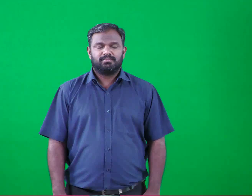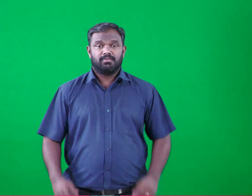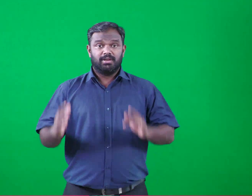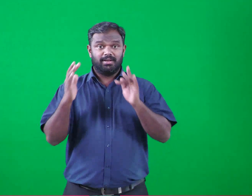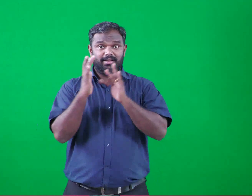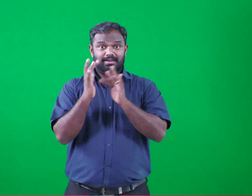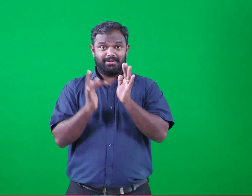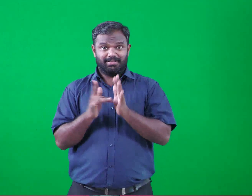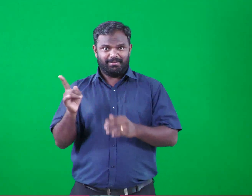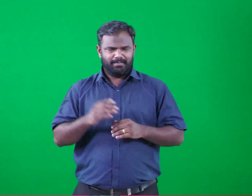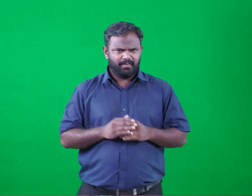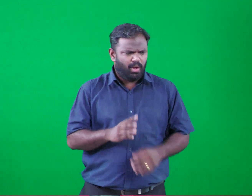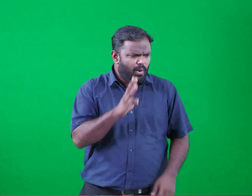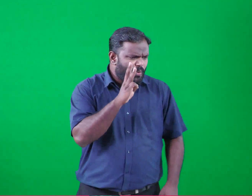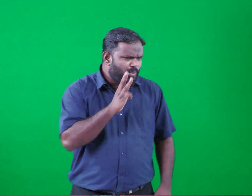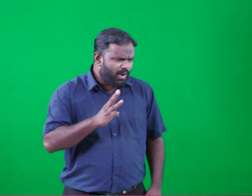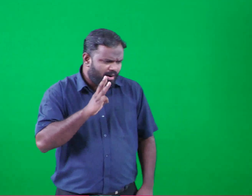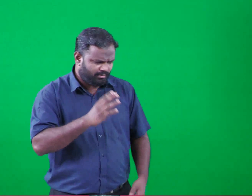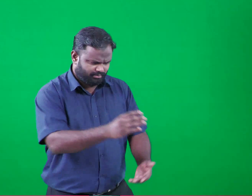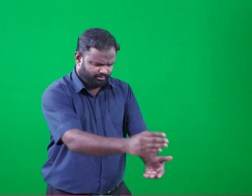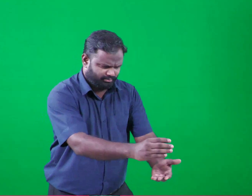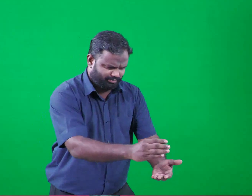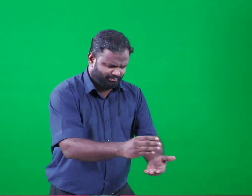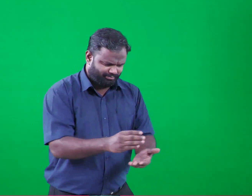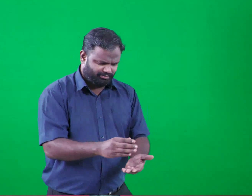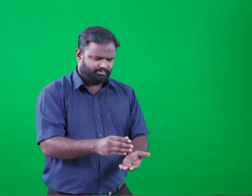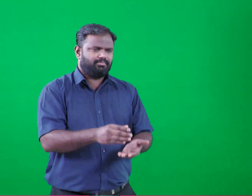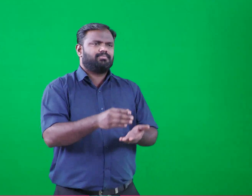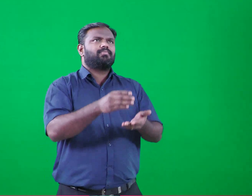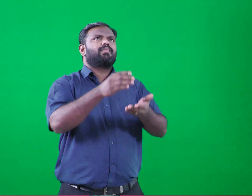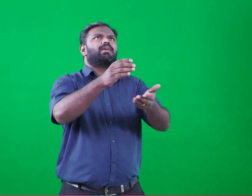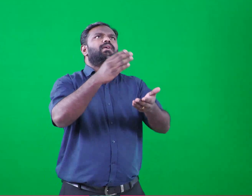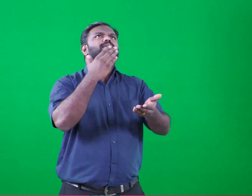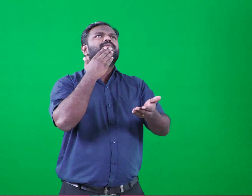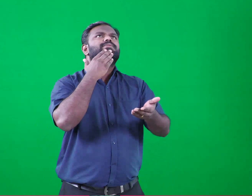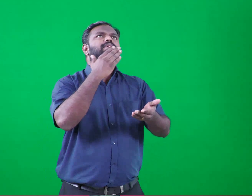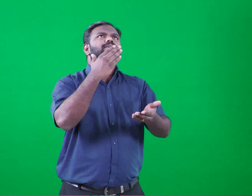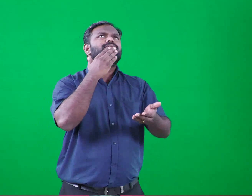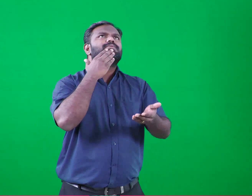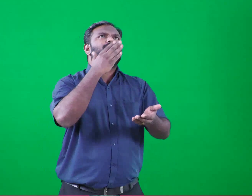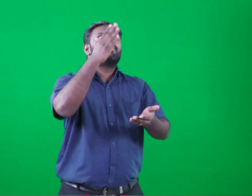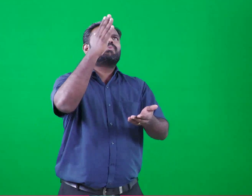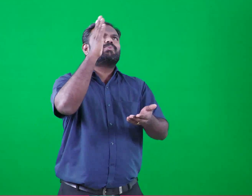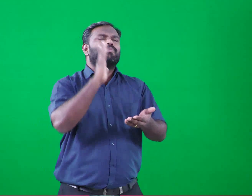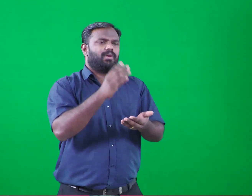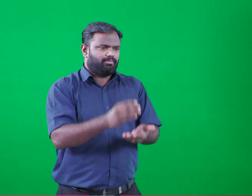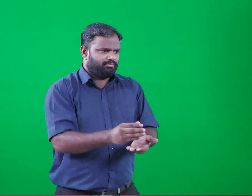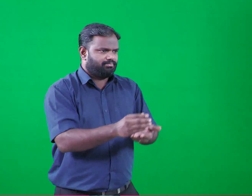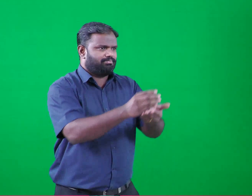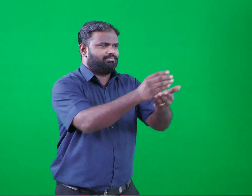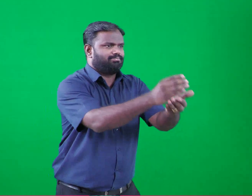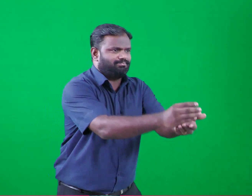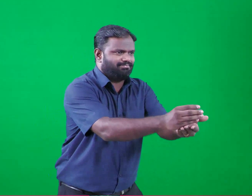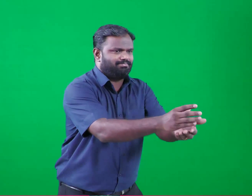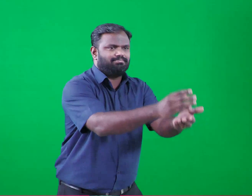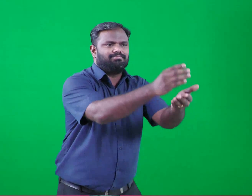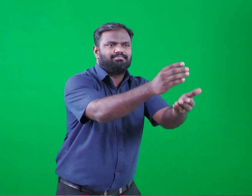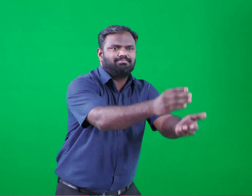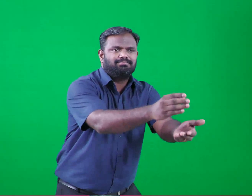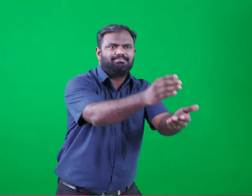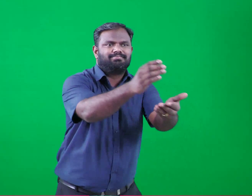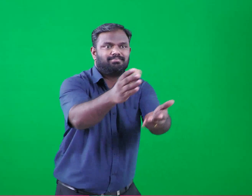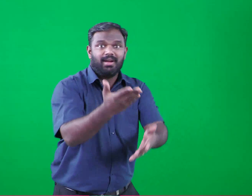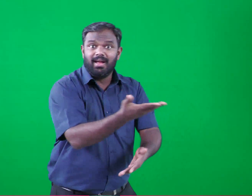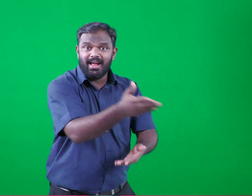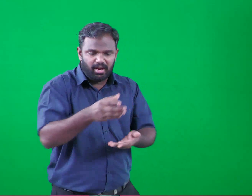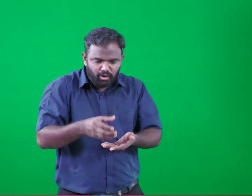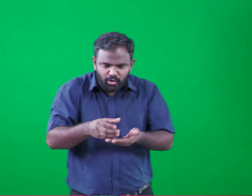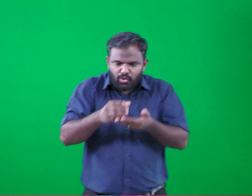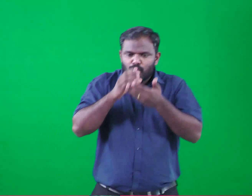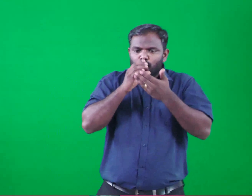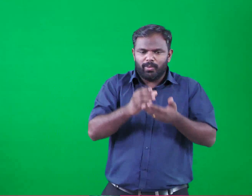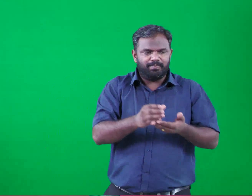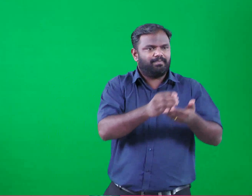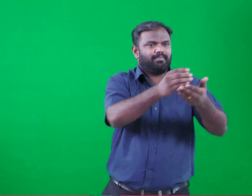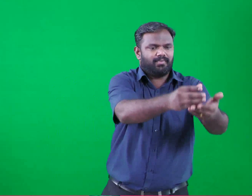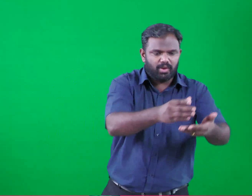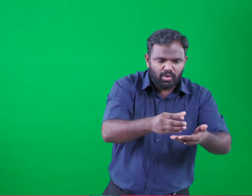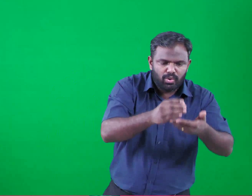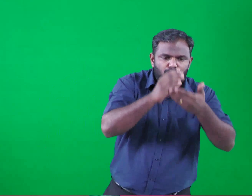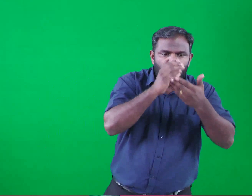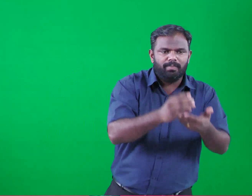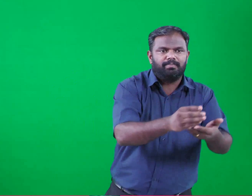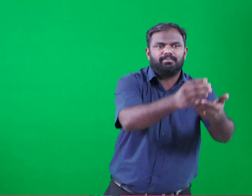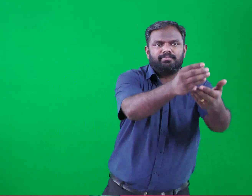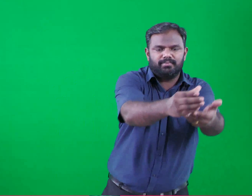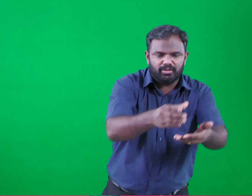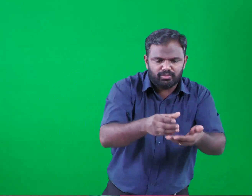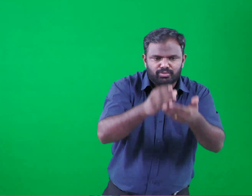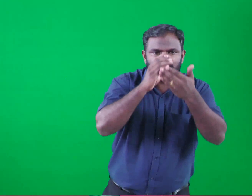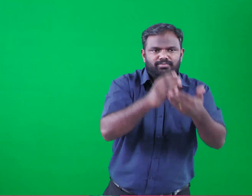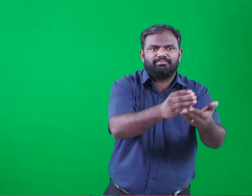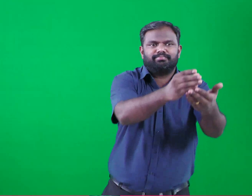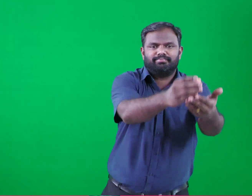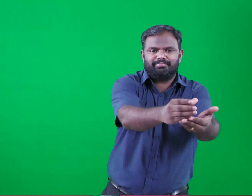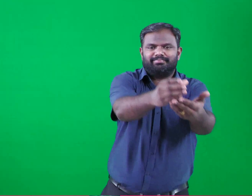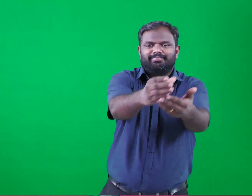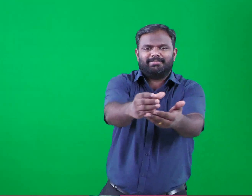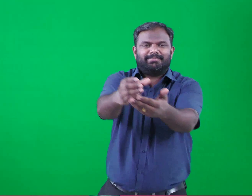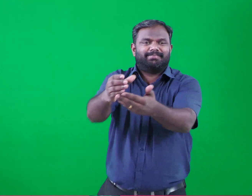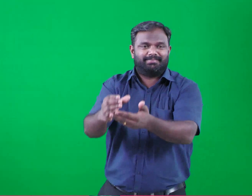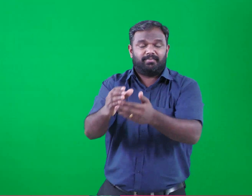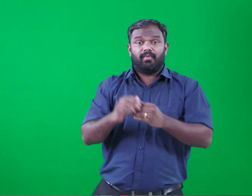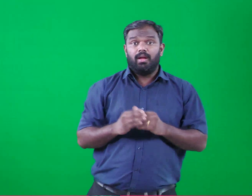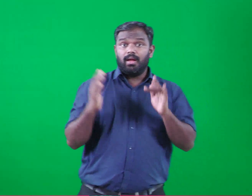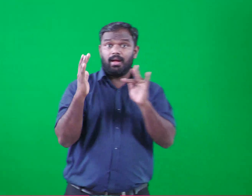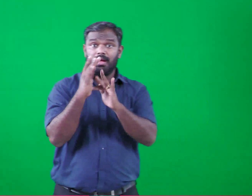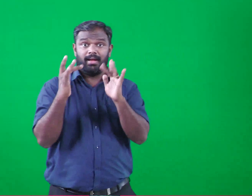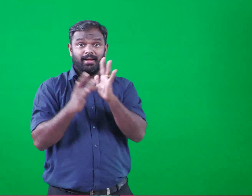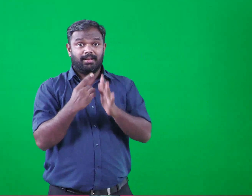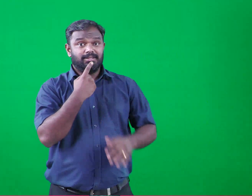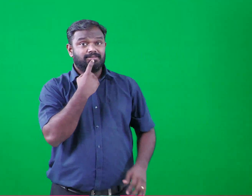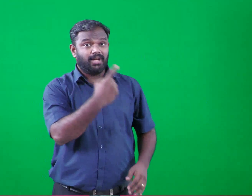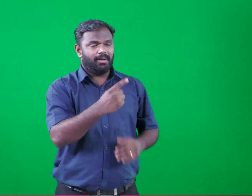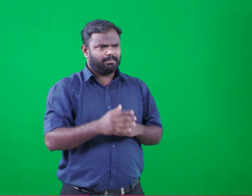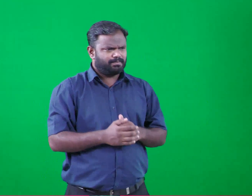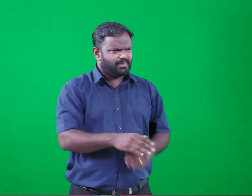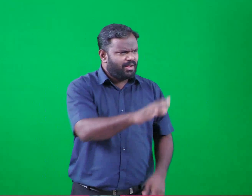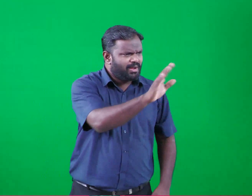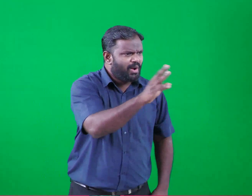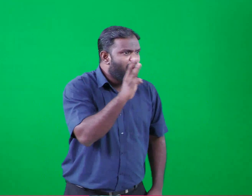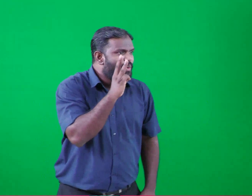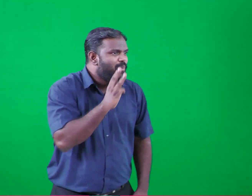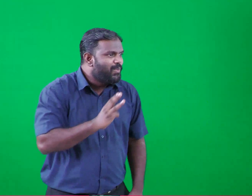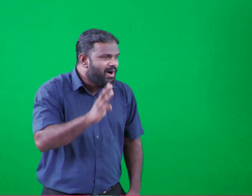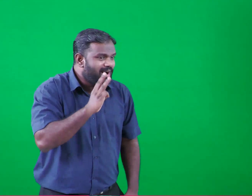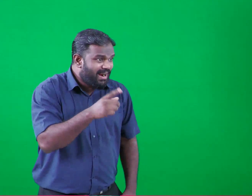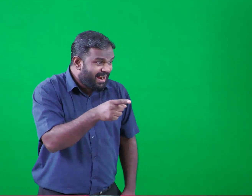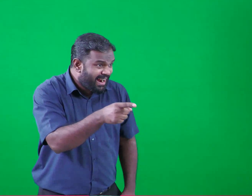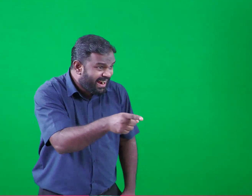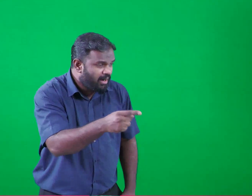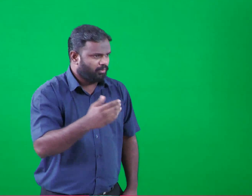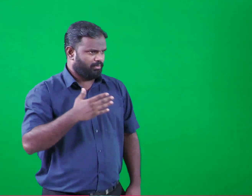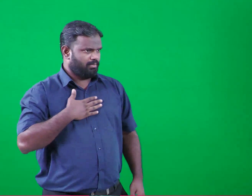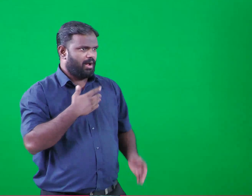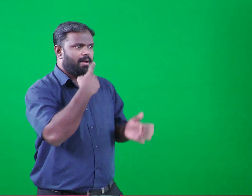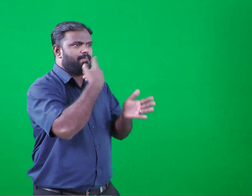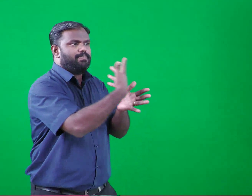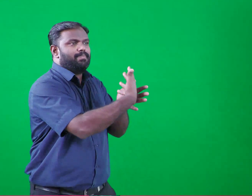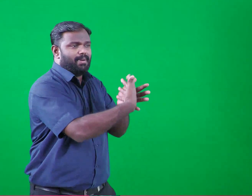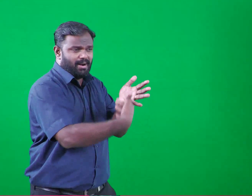Then He took the cup, gave thanks, and gave it to them, and they all drank from it.